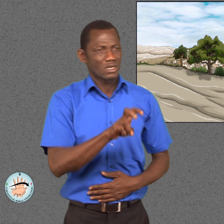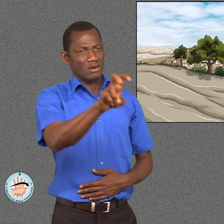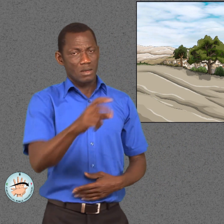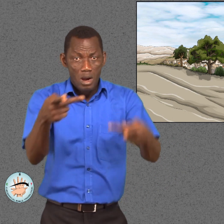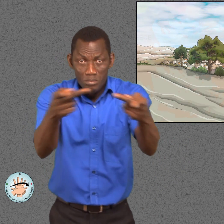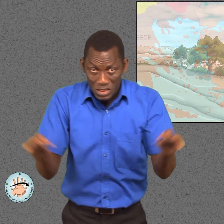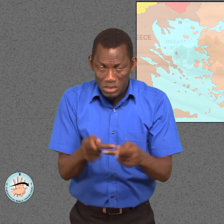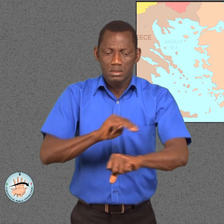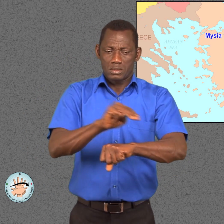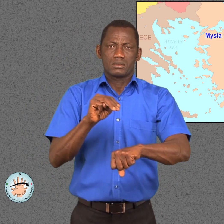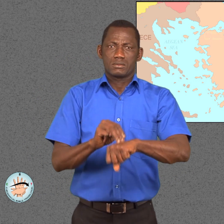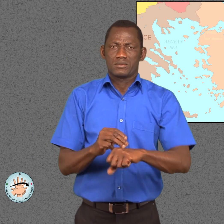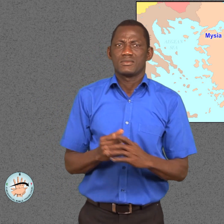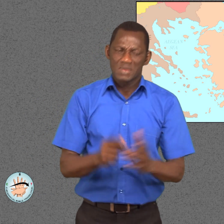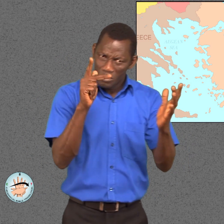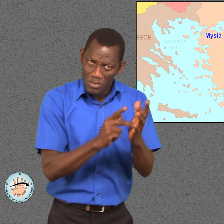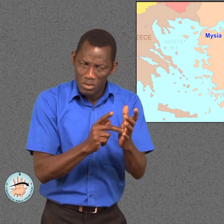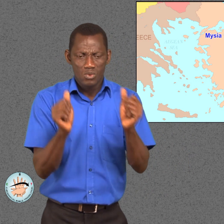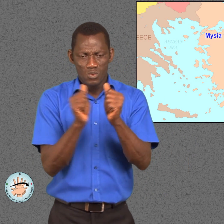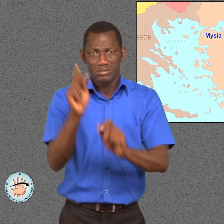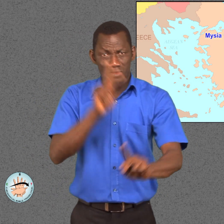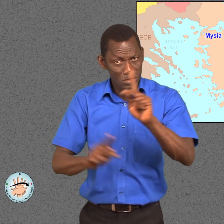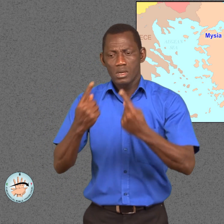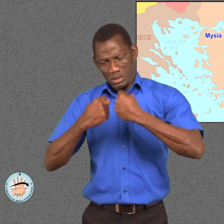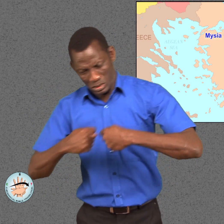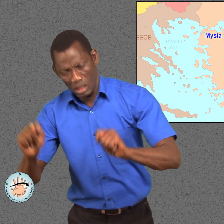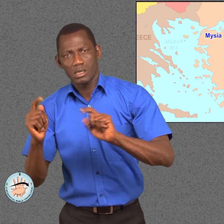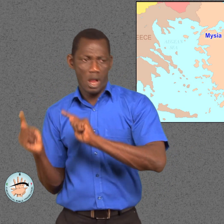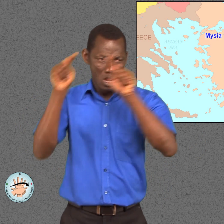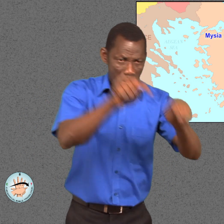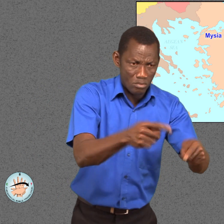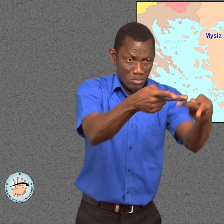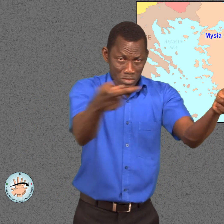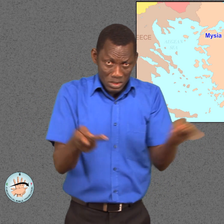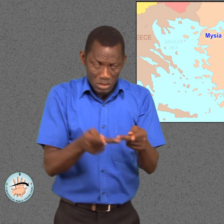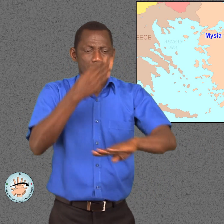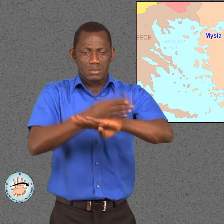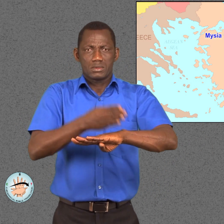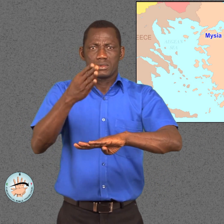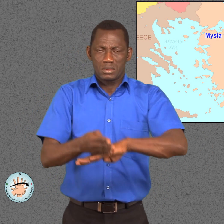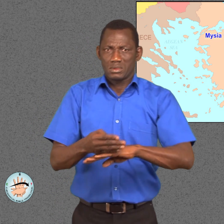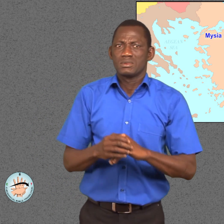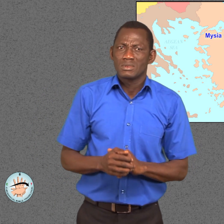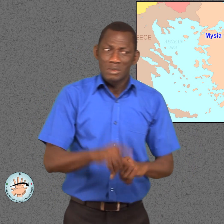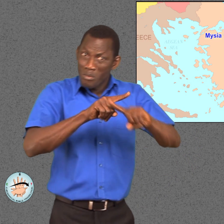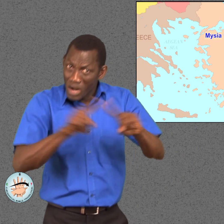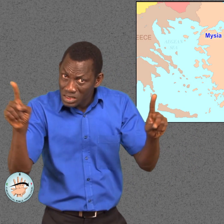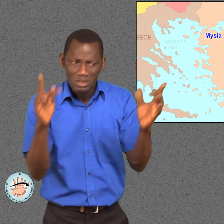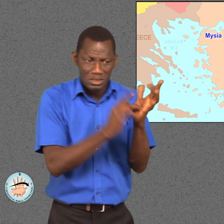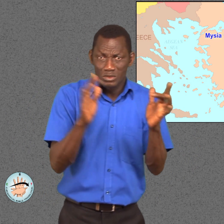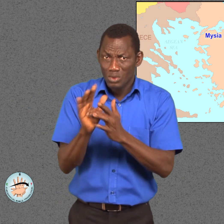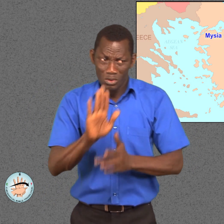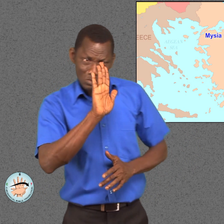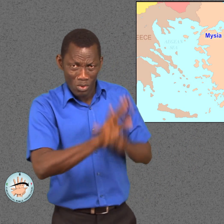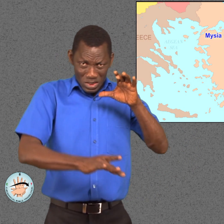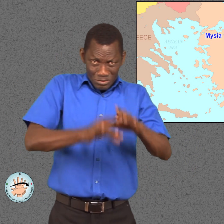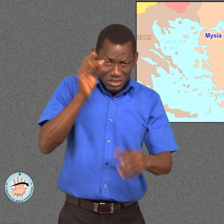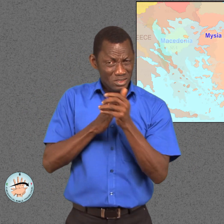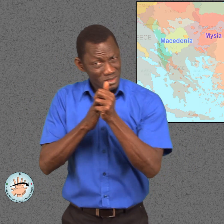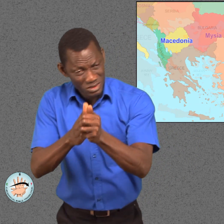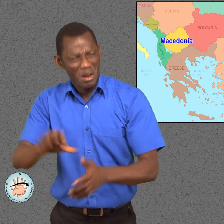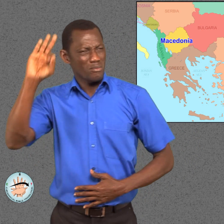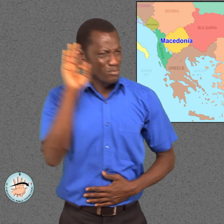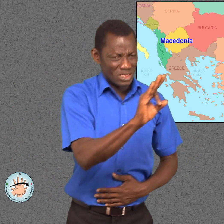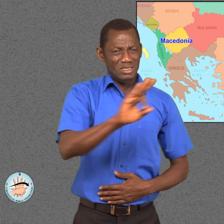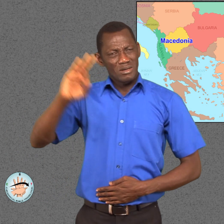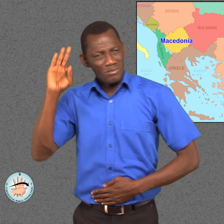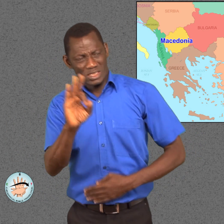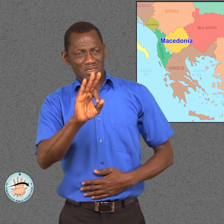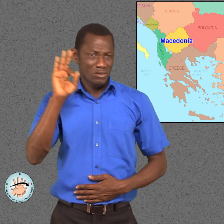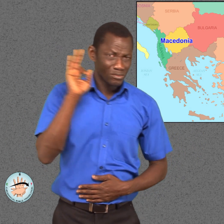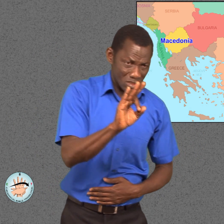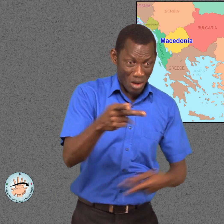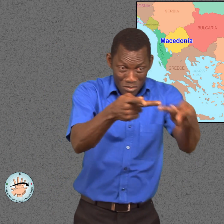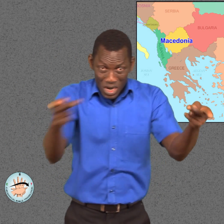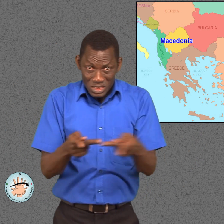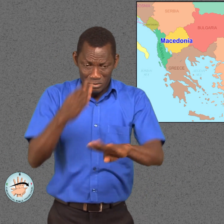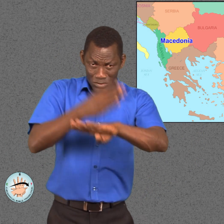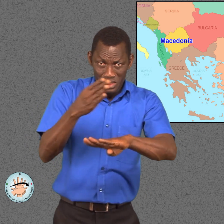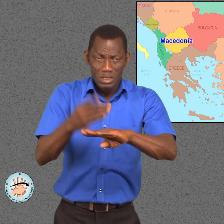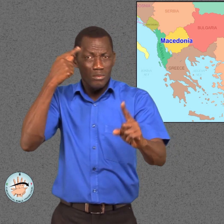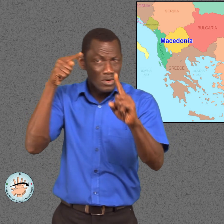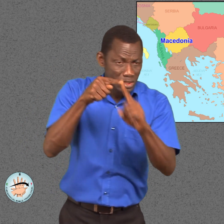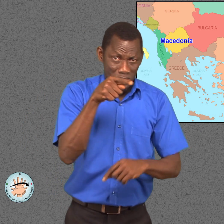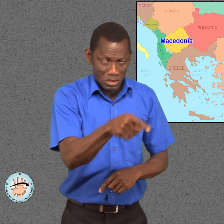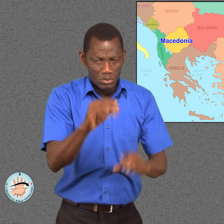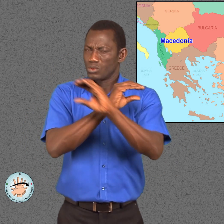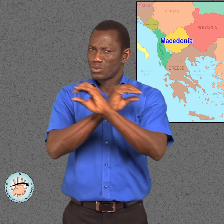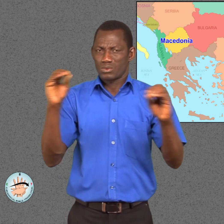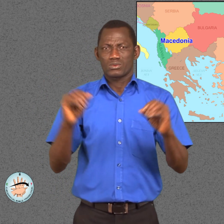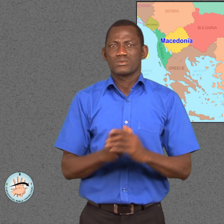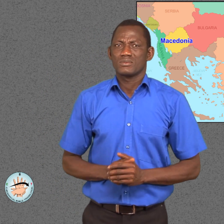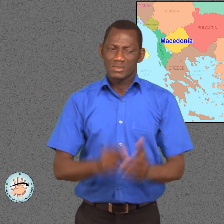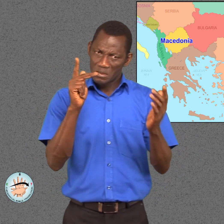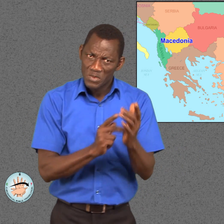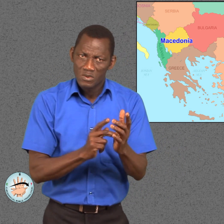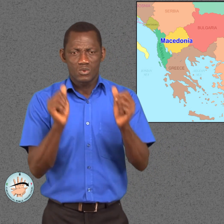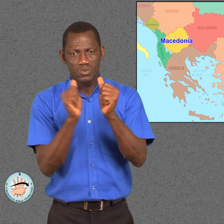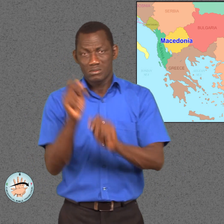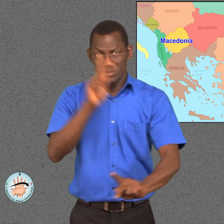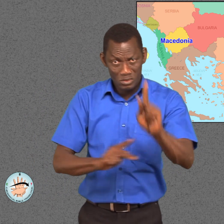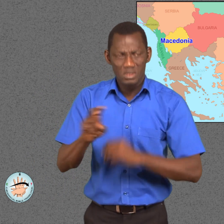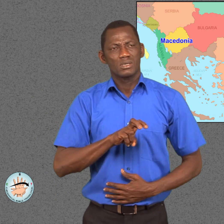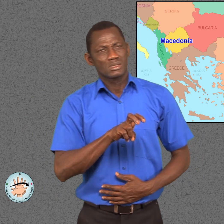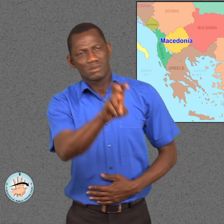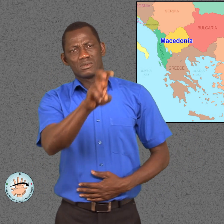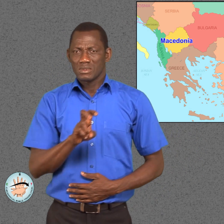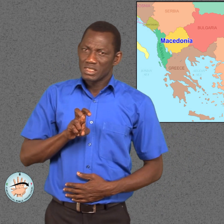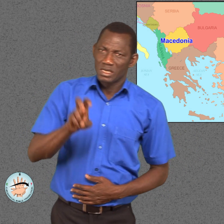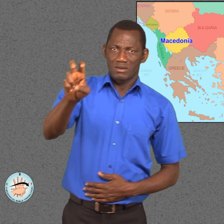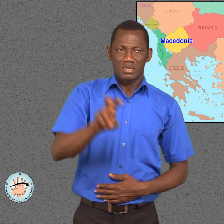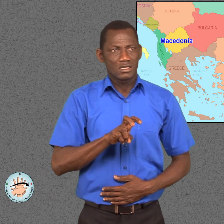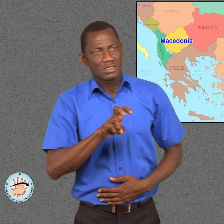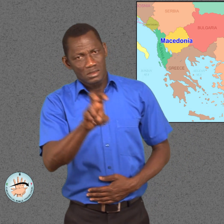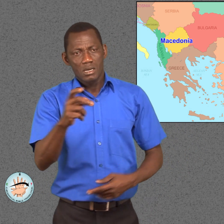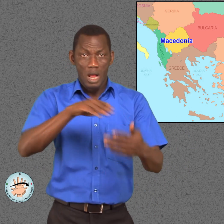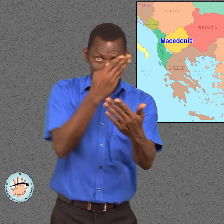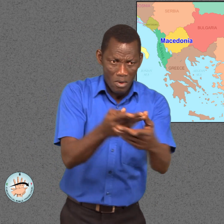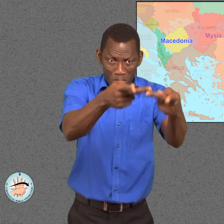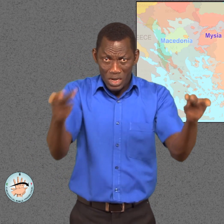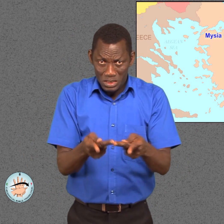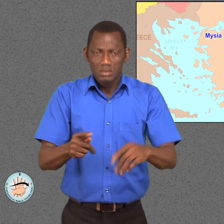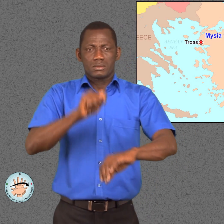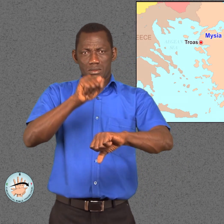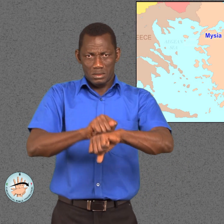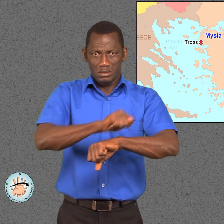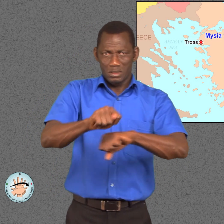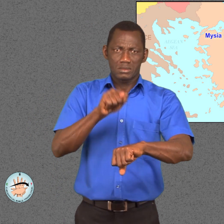And when they came to the border of Mysia, they tried to enter Bithynia, but the Spirit of Jesus would not permit them.